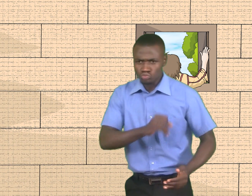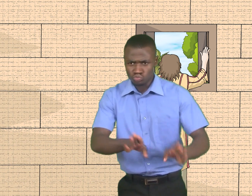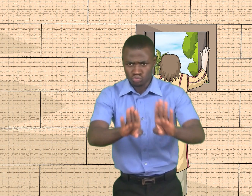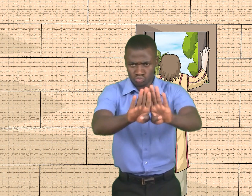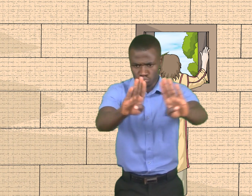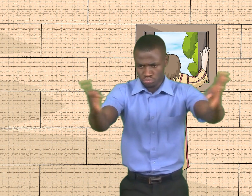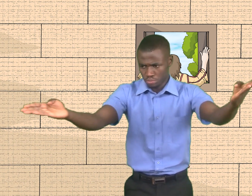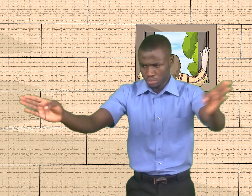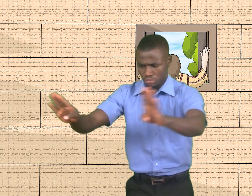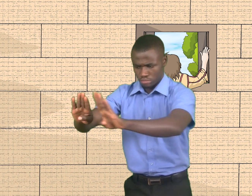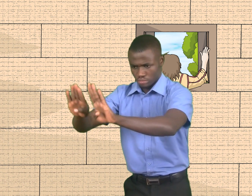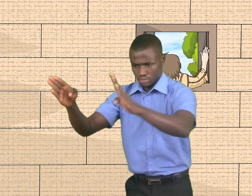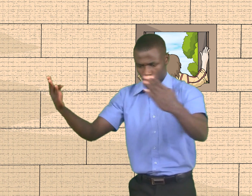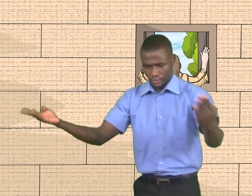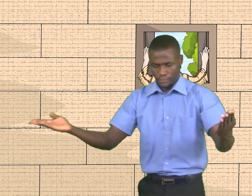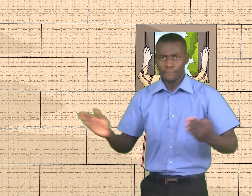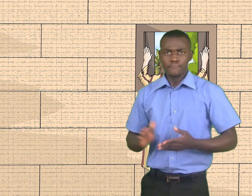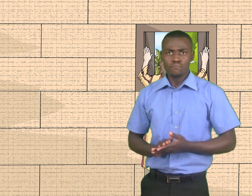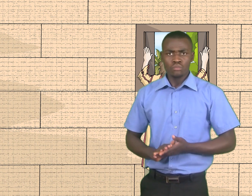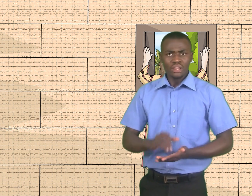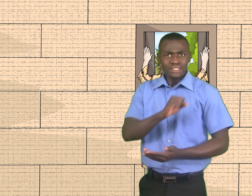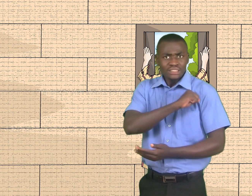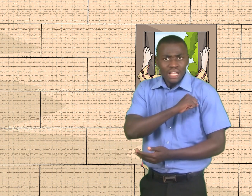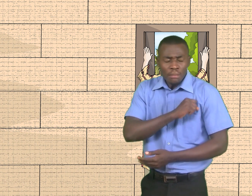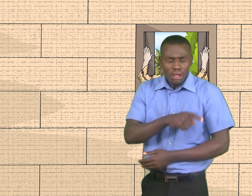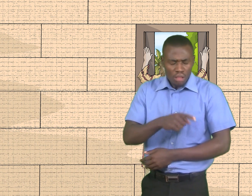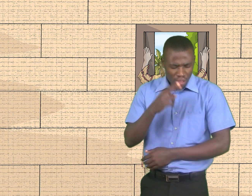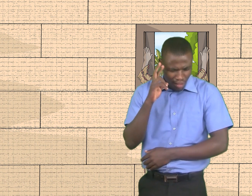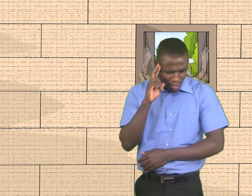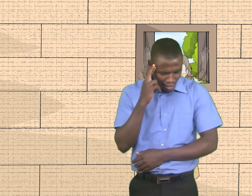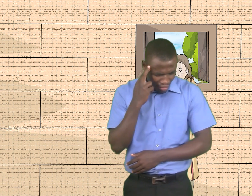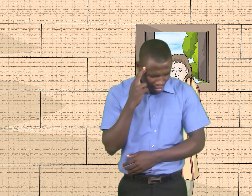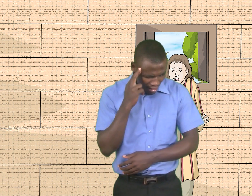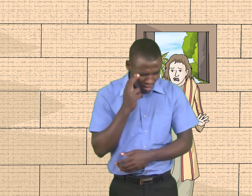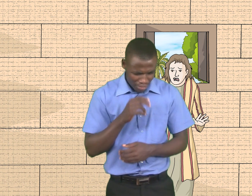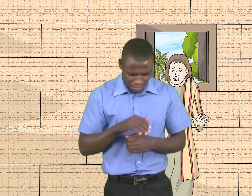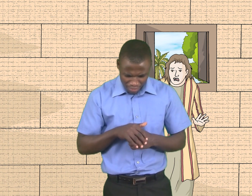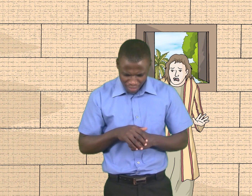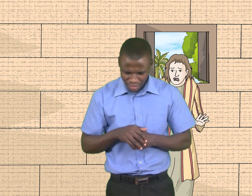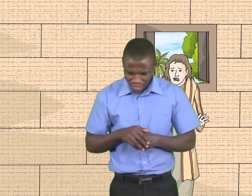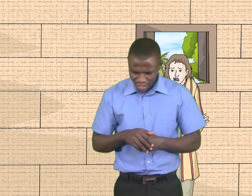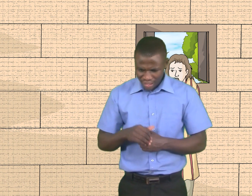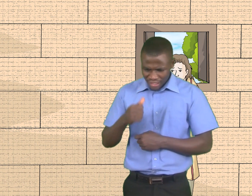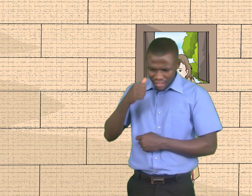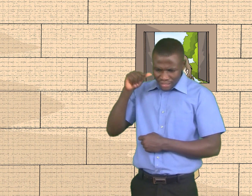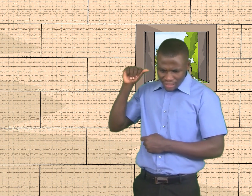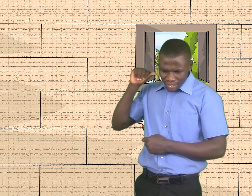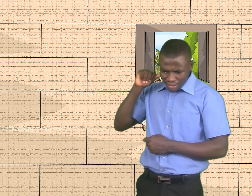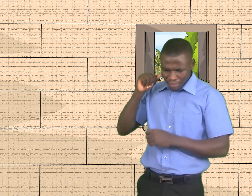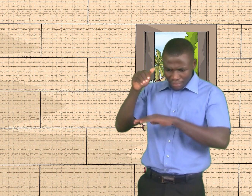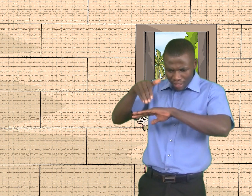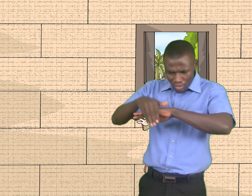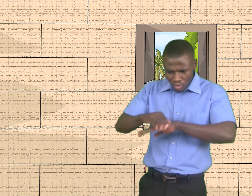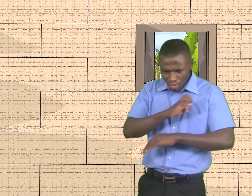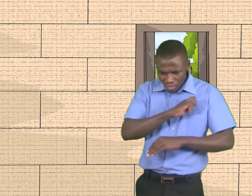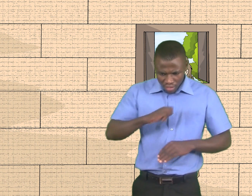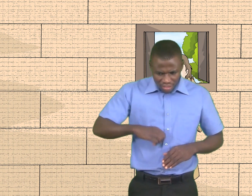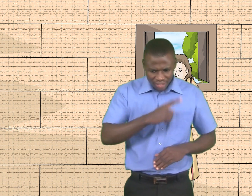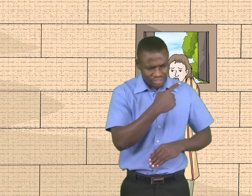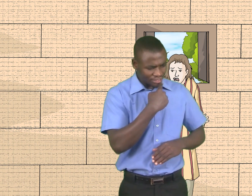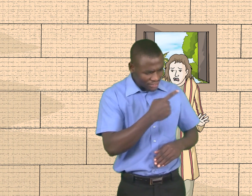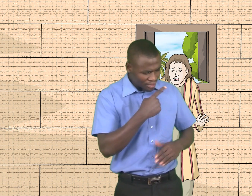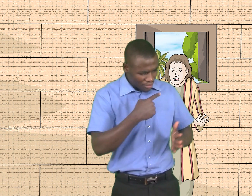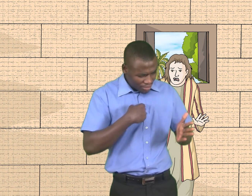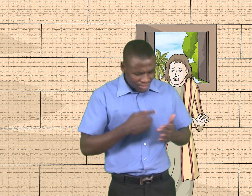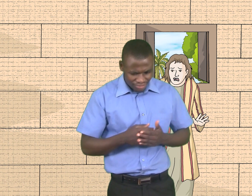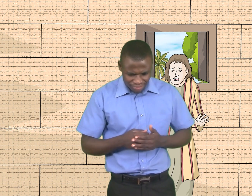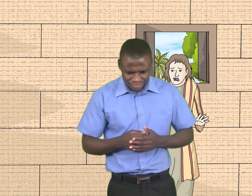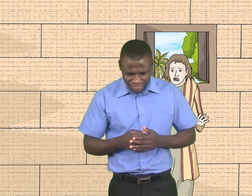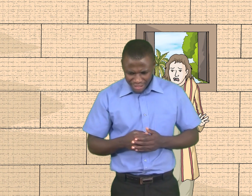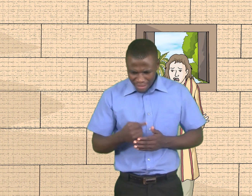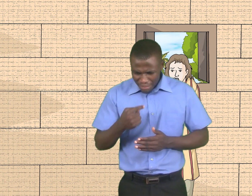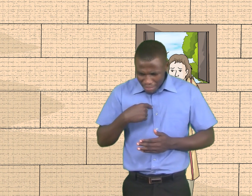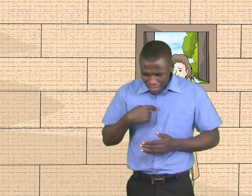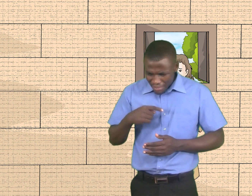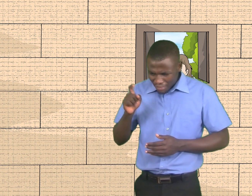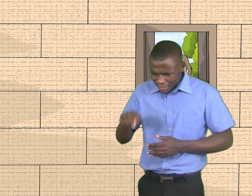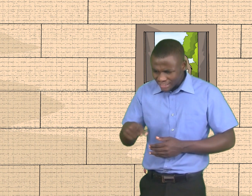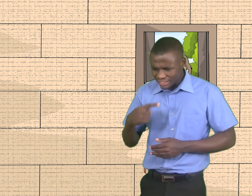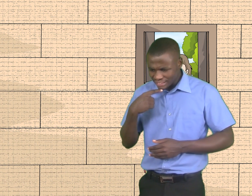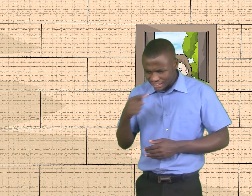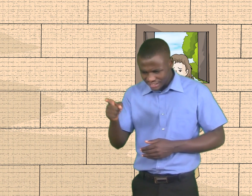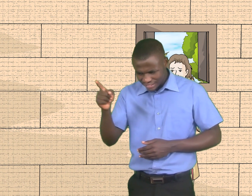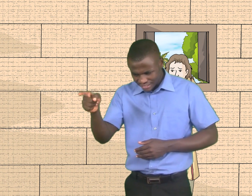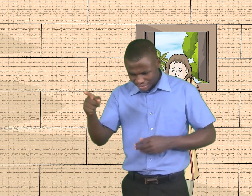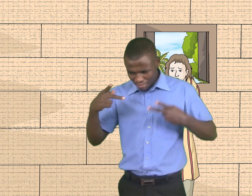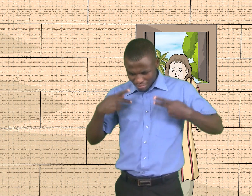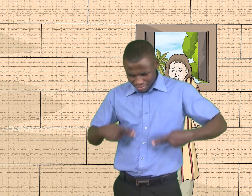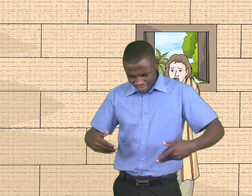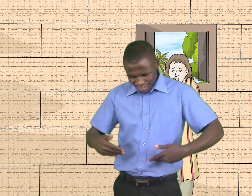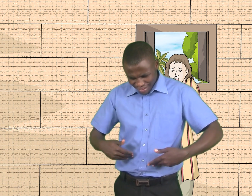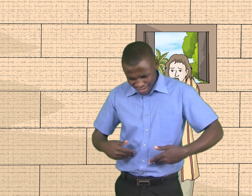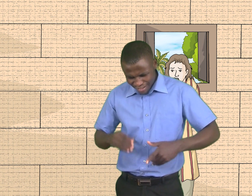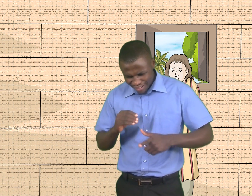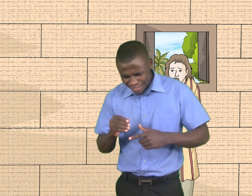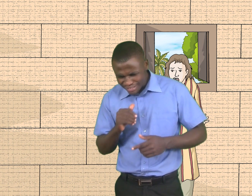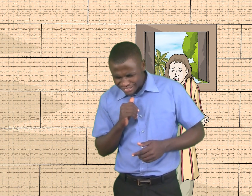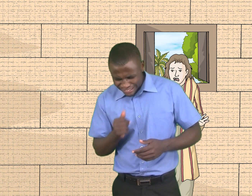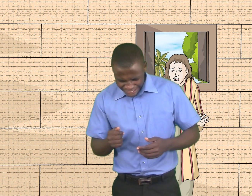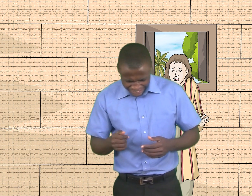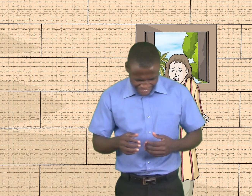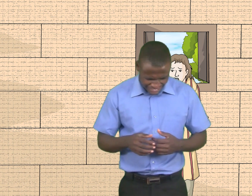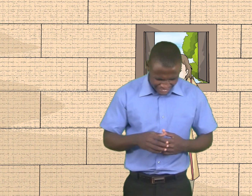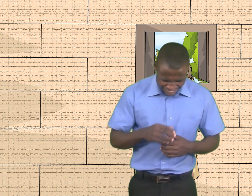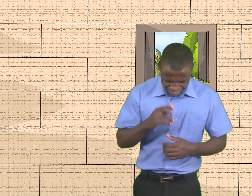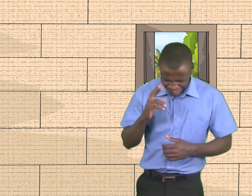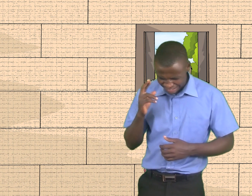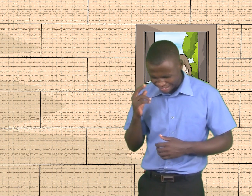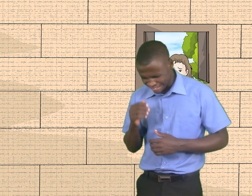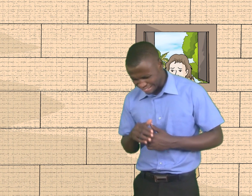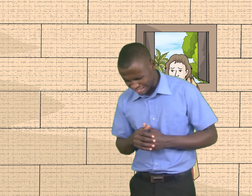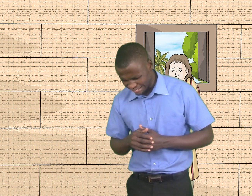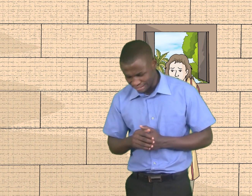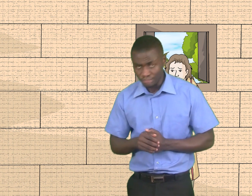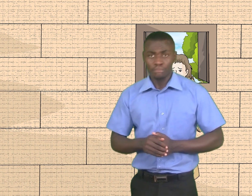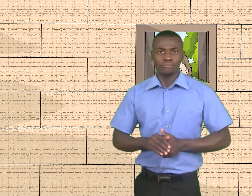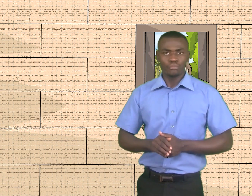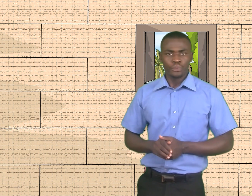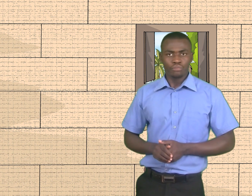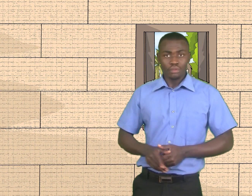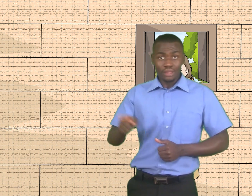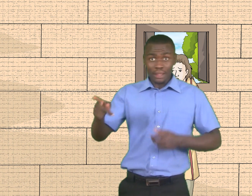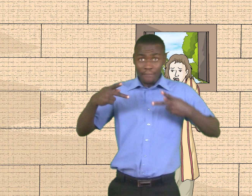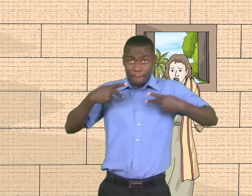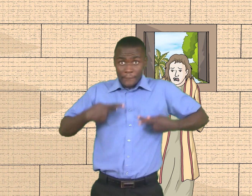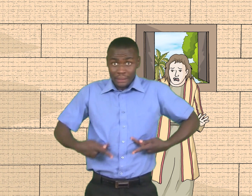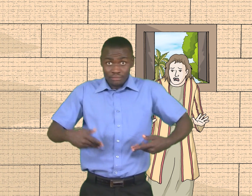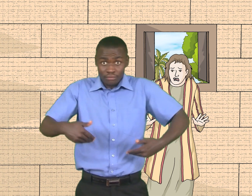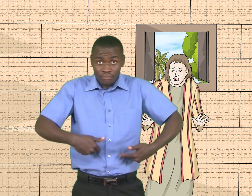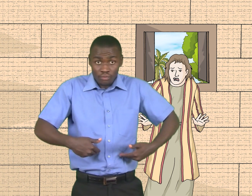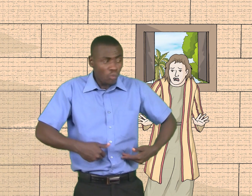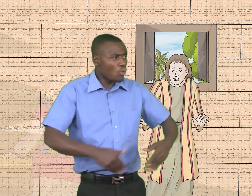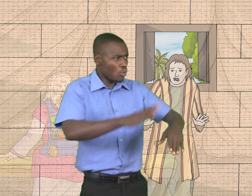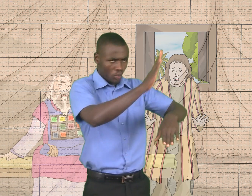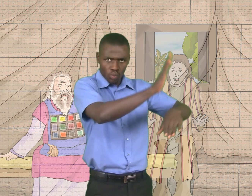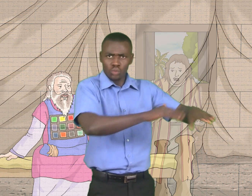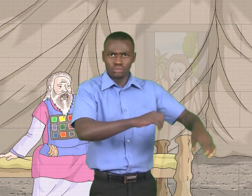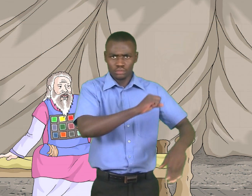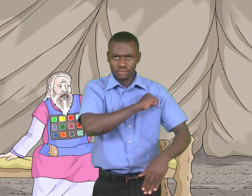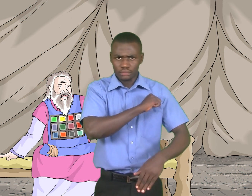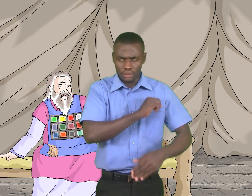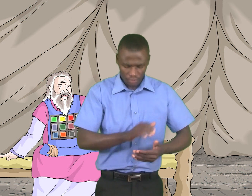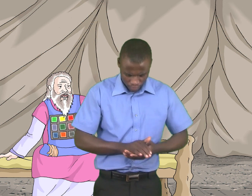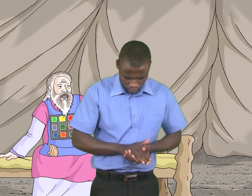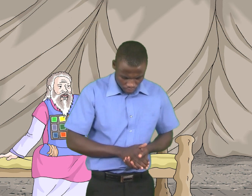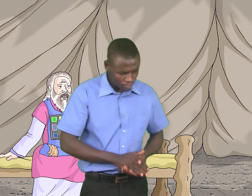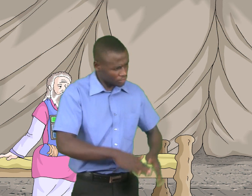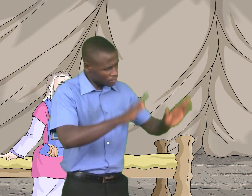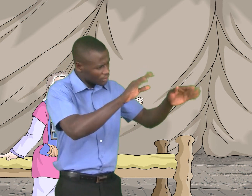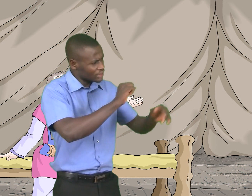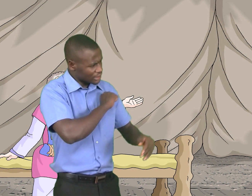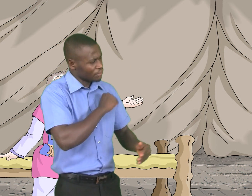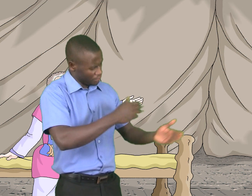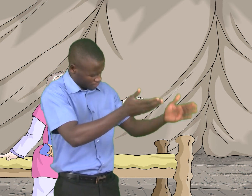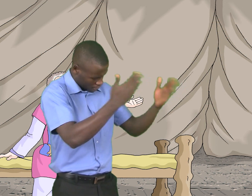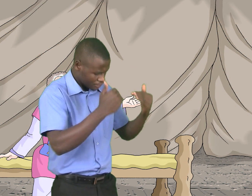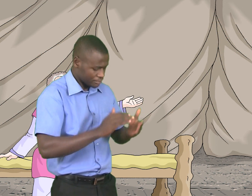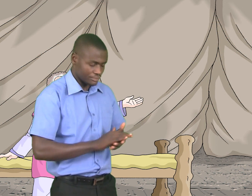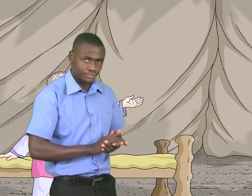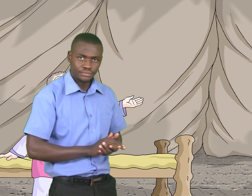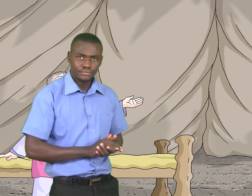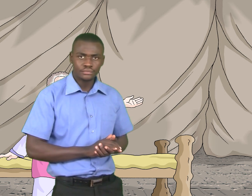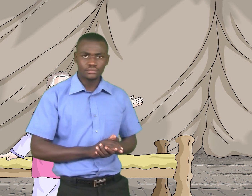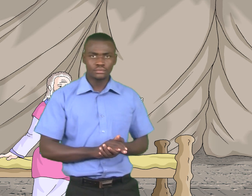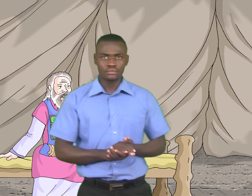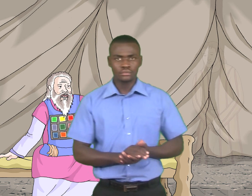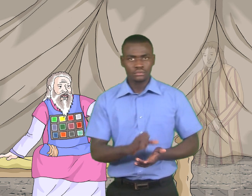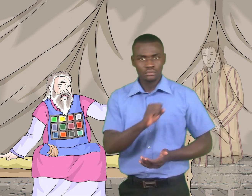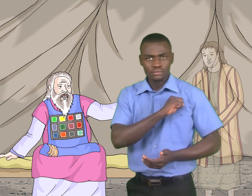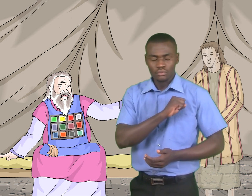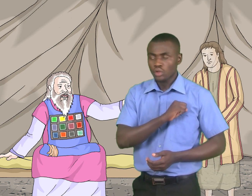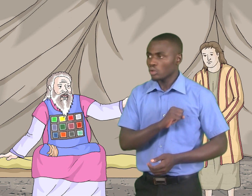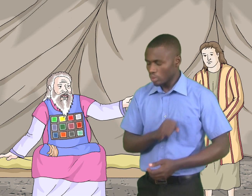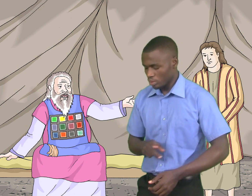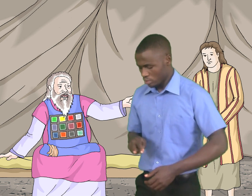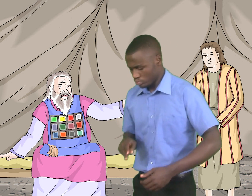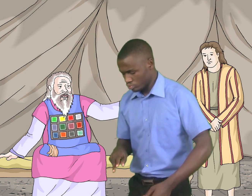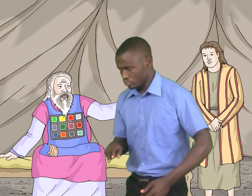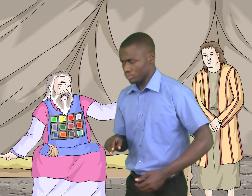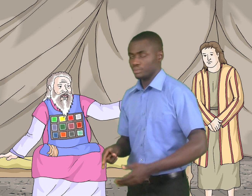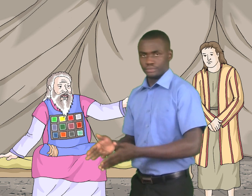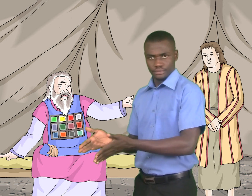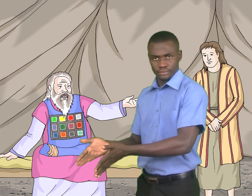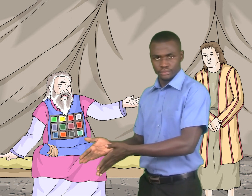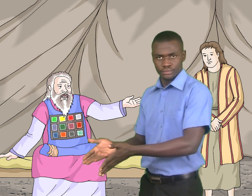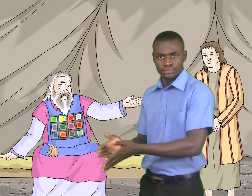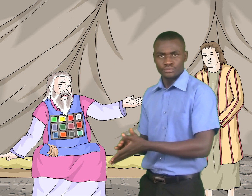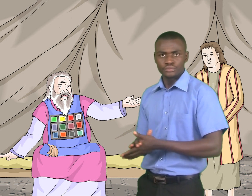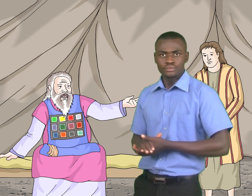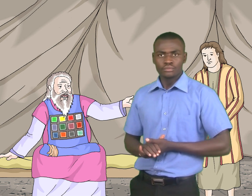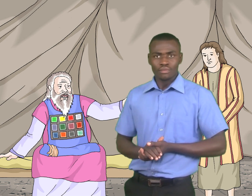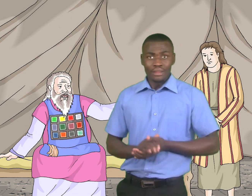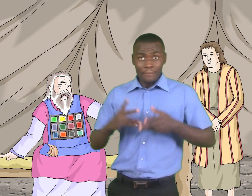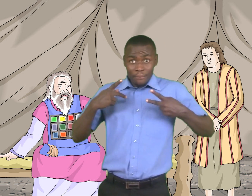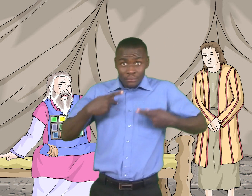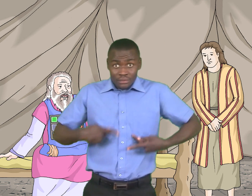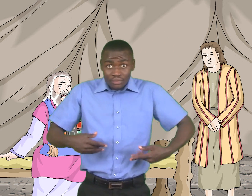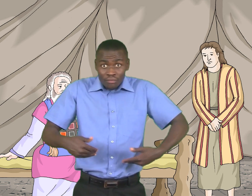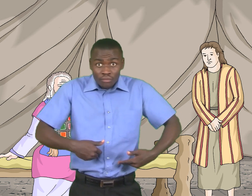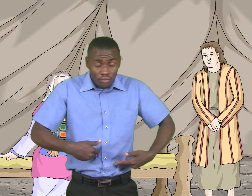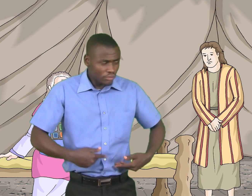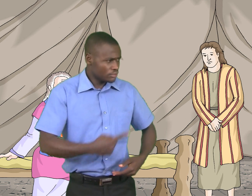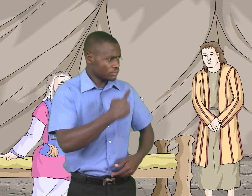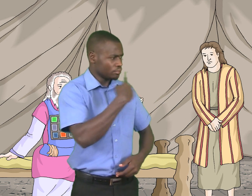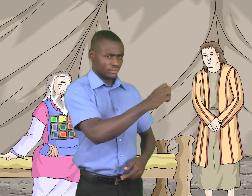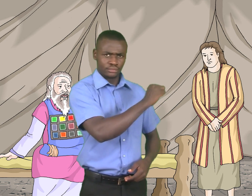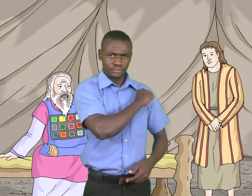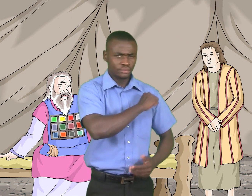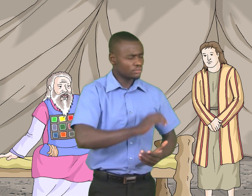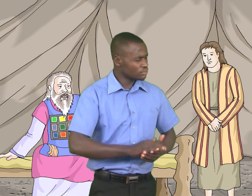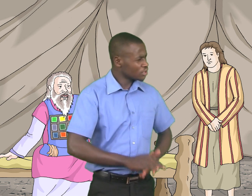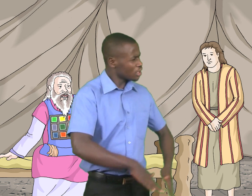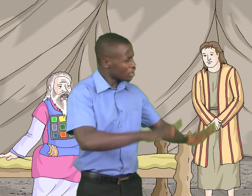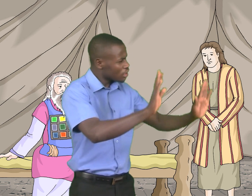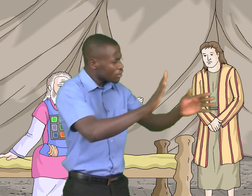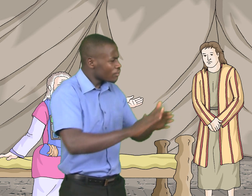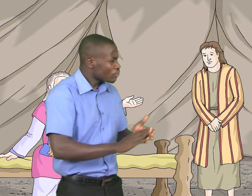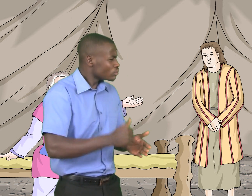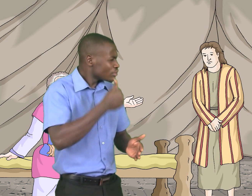He was afraid to tell Eli the vision, but Eli called to him and said, “Samuel, my son.” “Here I am,” answered Samuel.